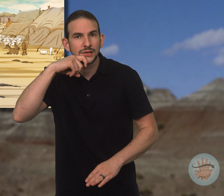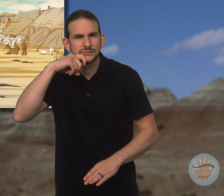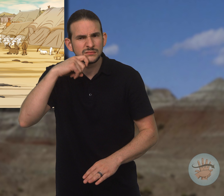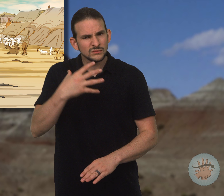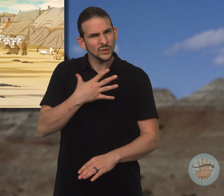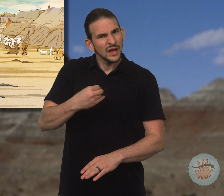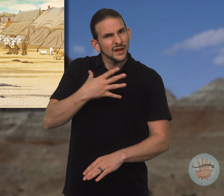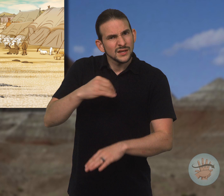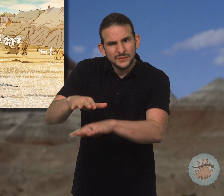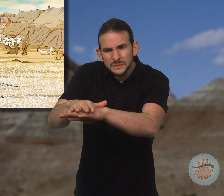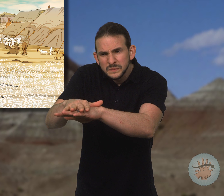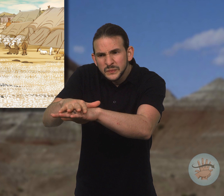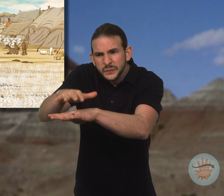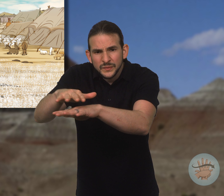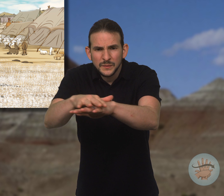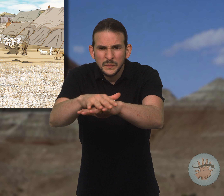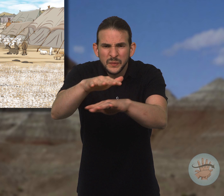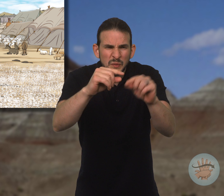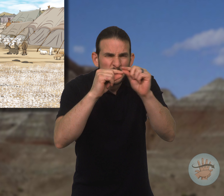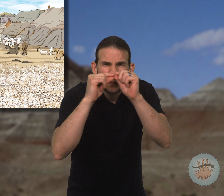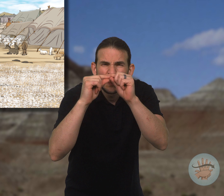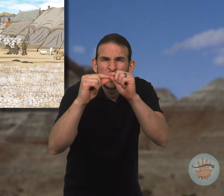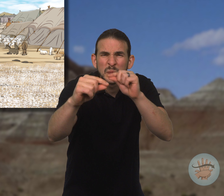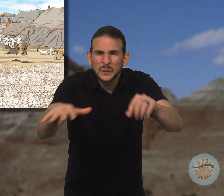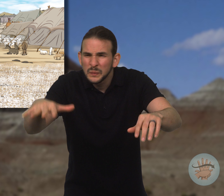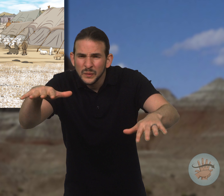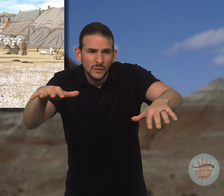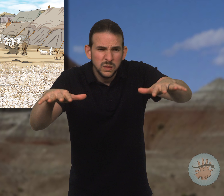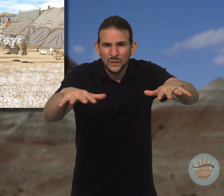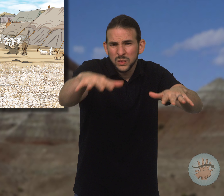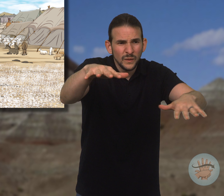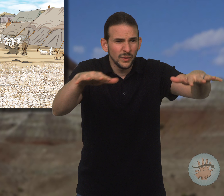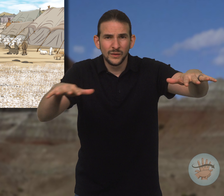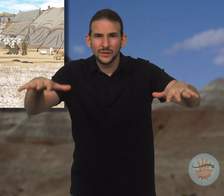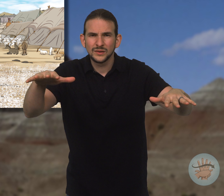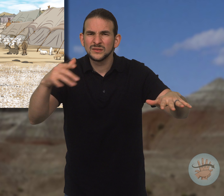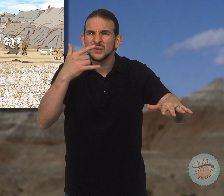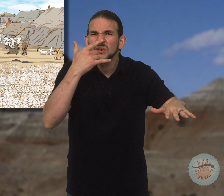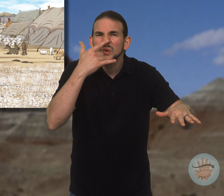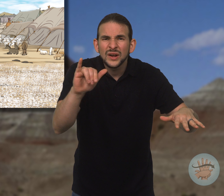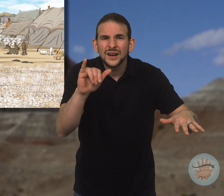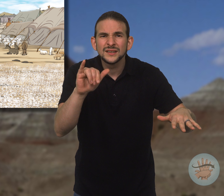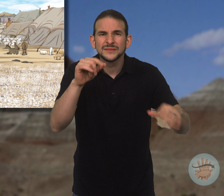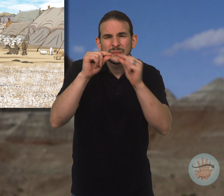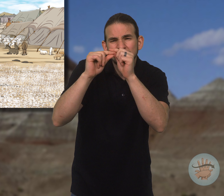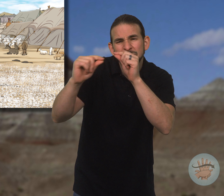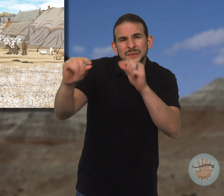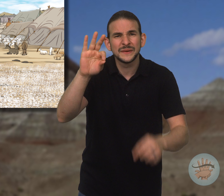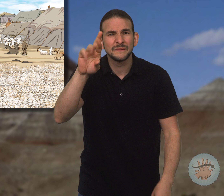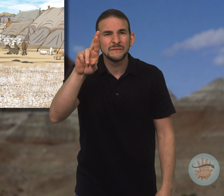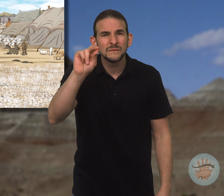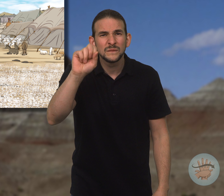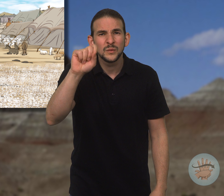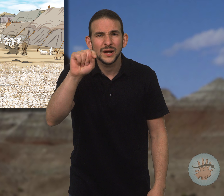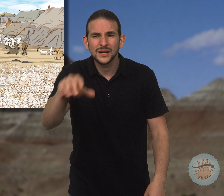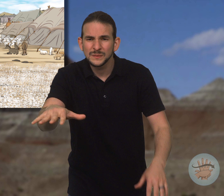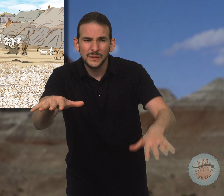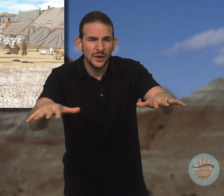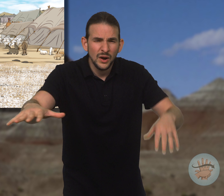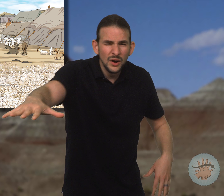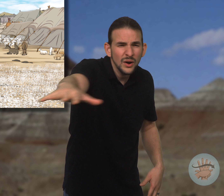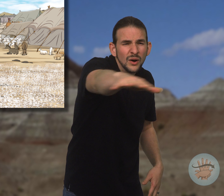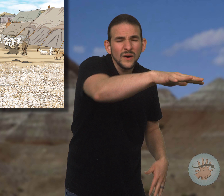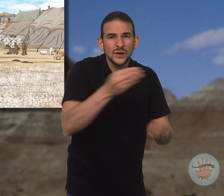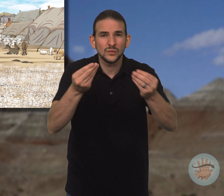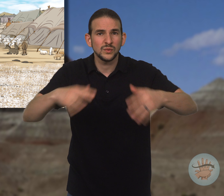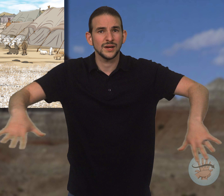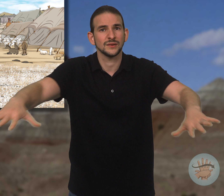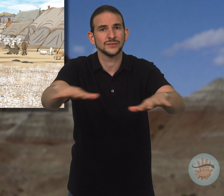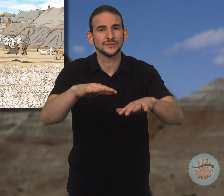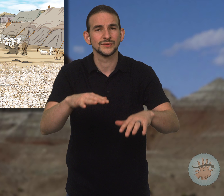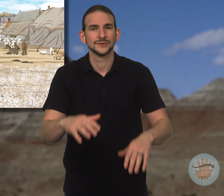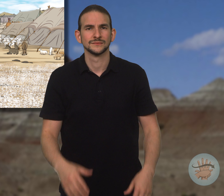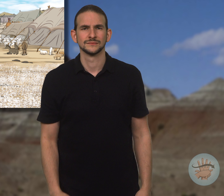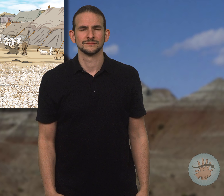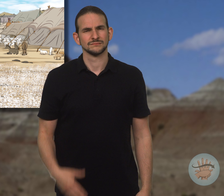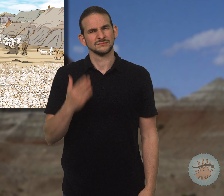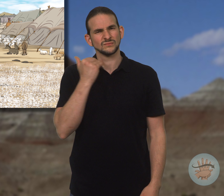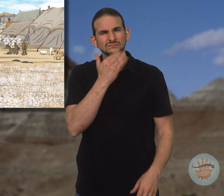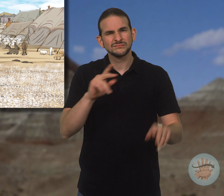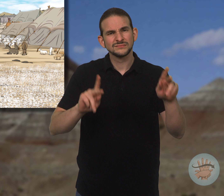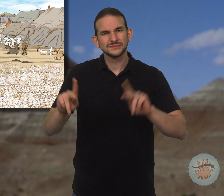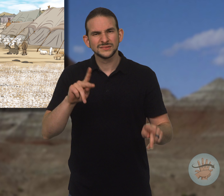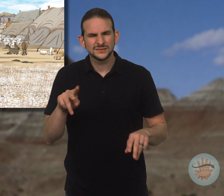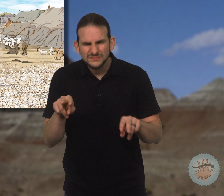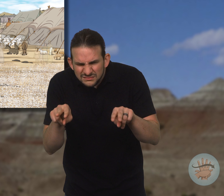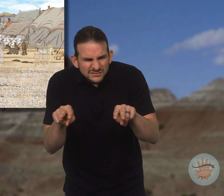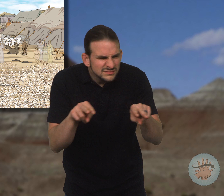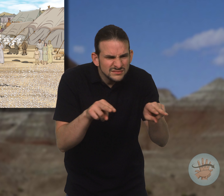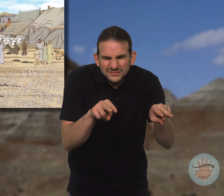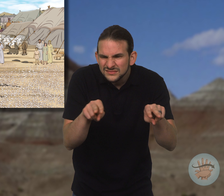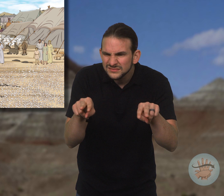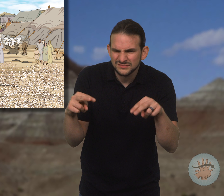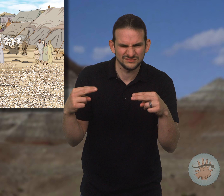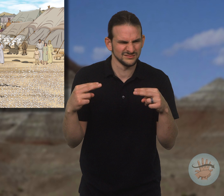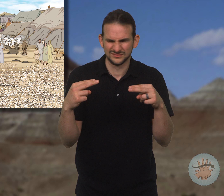When the layer of dew had evaporated, there were thin flakes on the desert floor, as fine as frost on the ground.